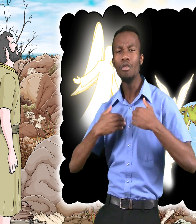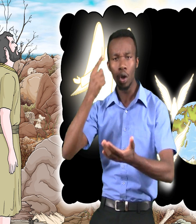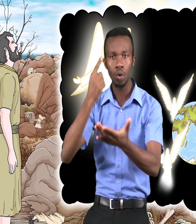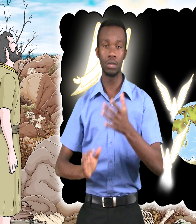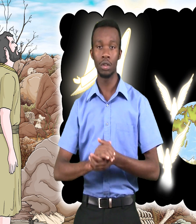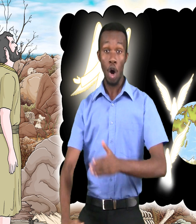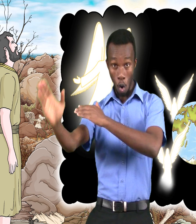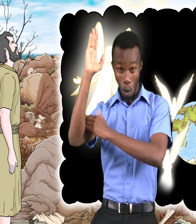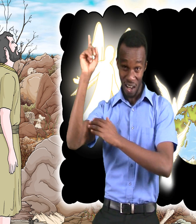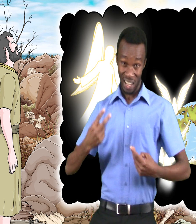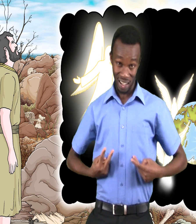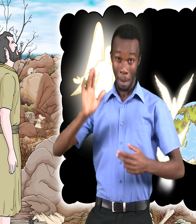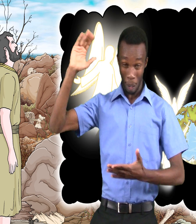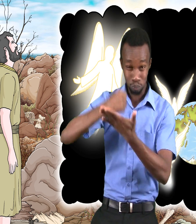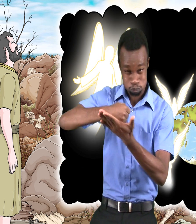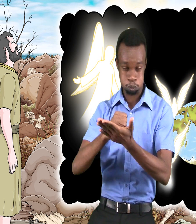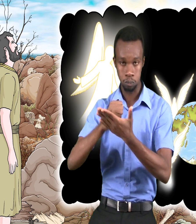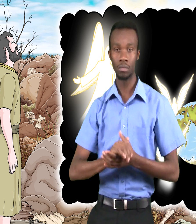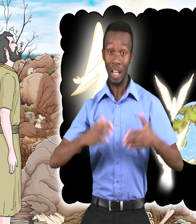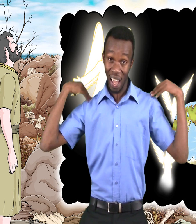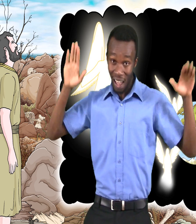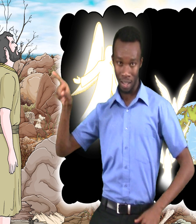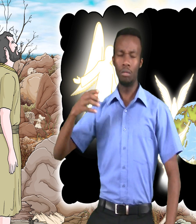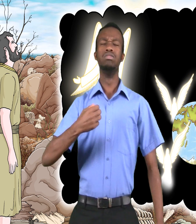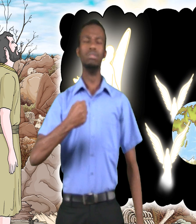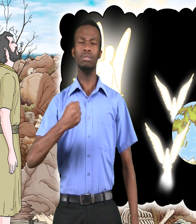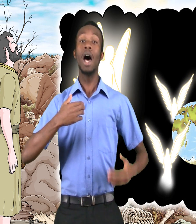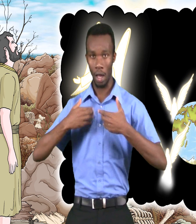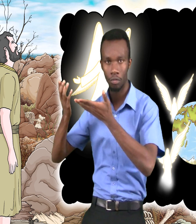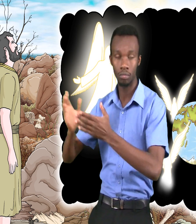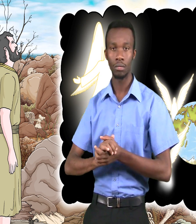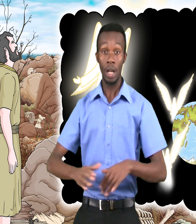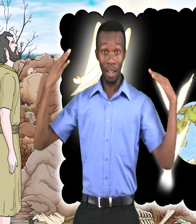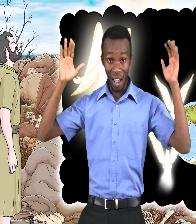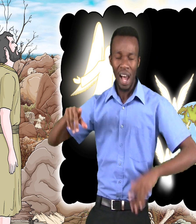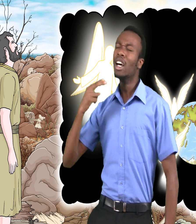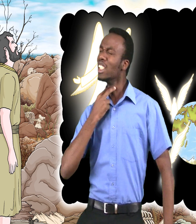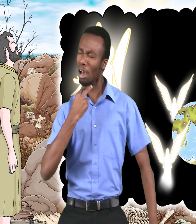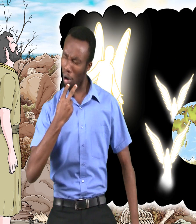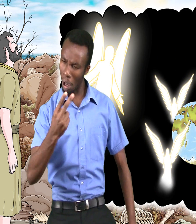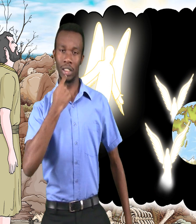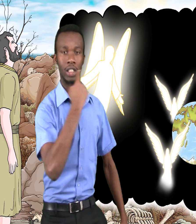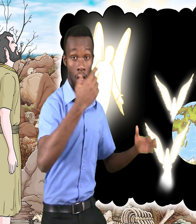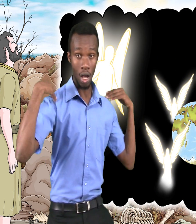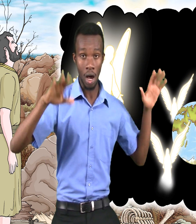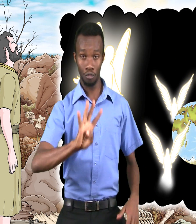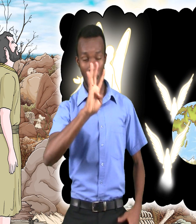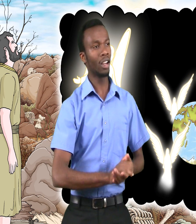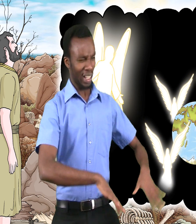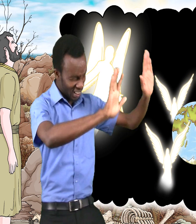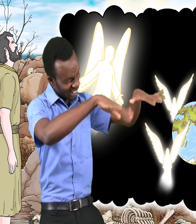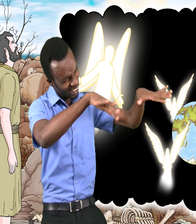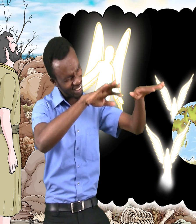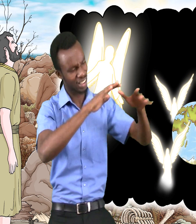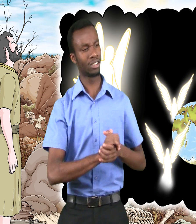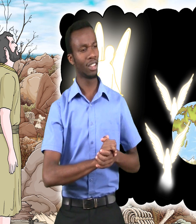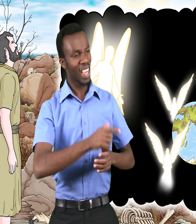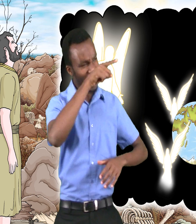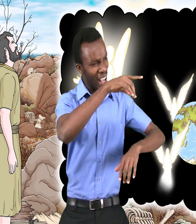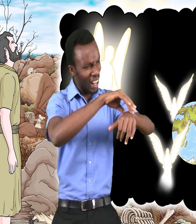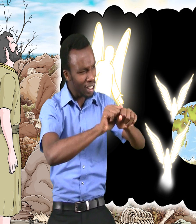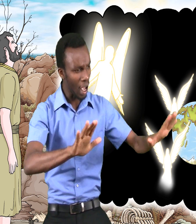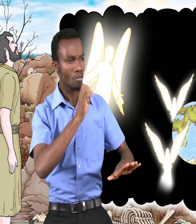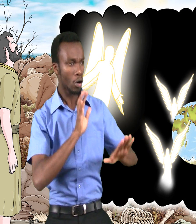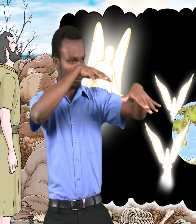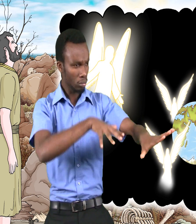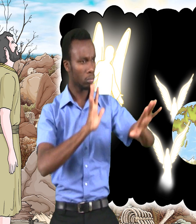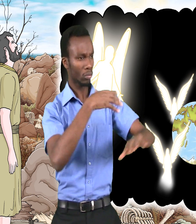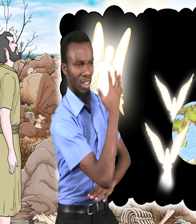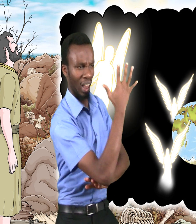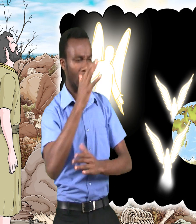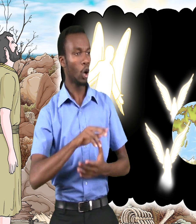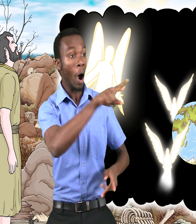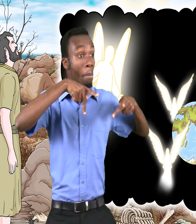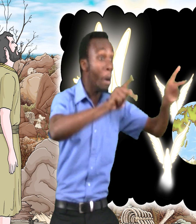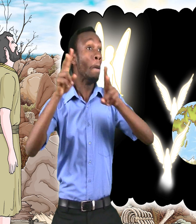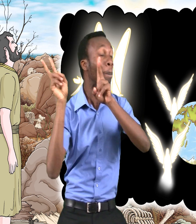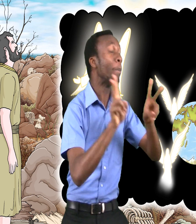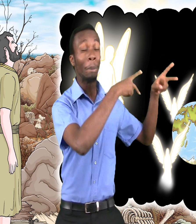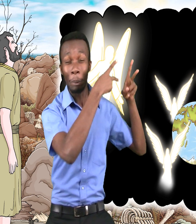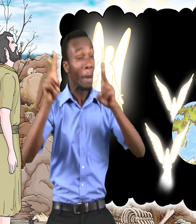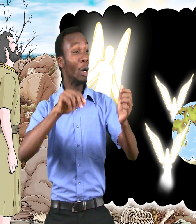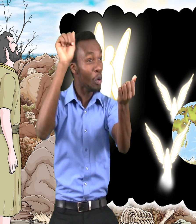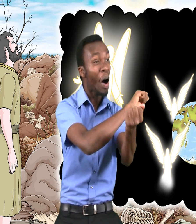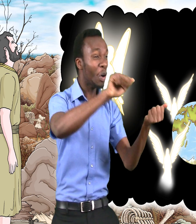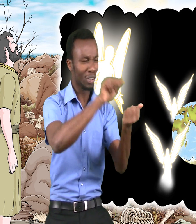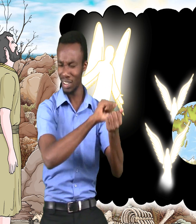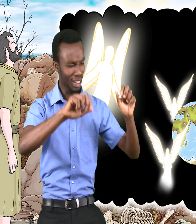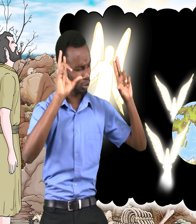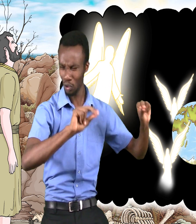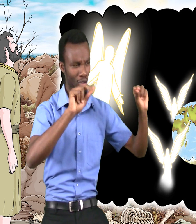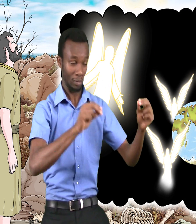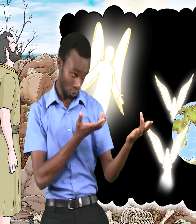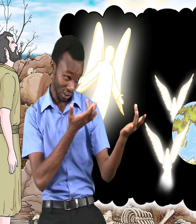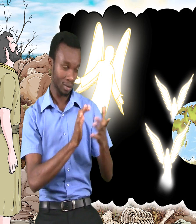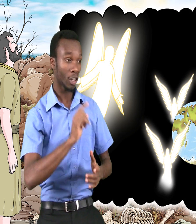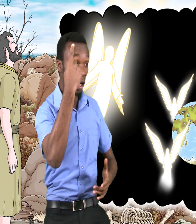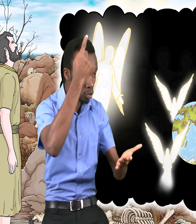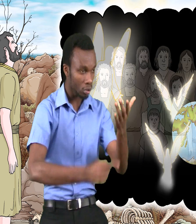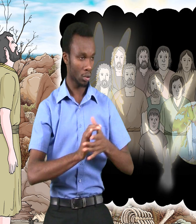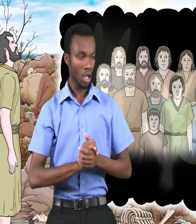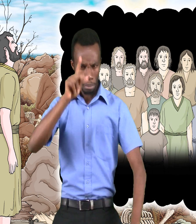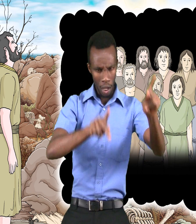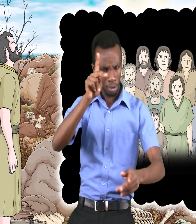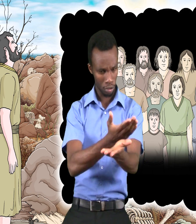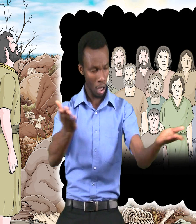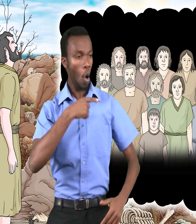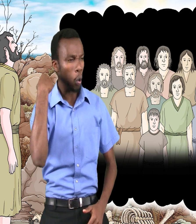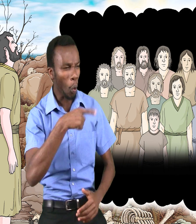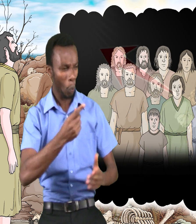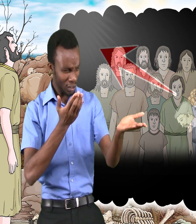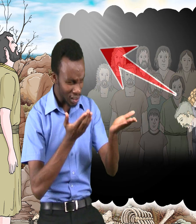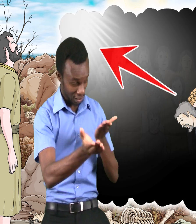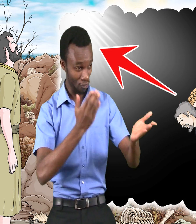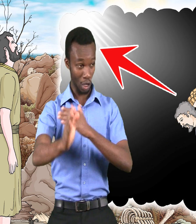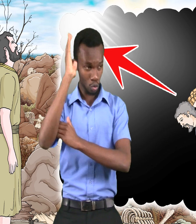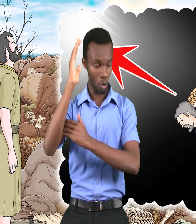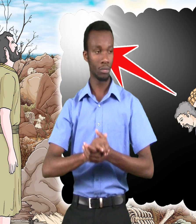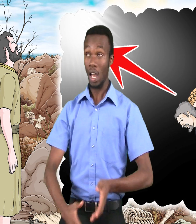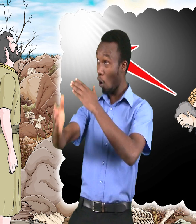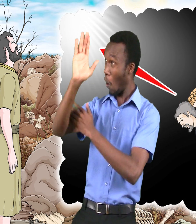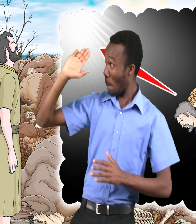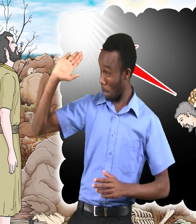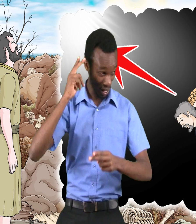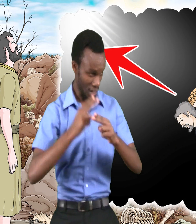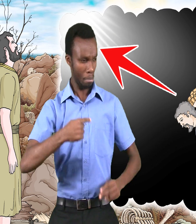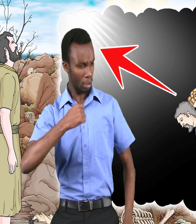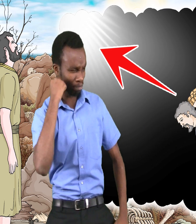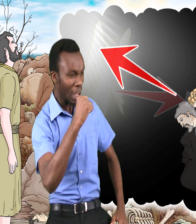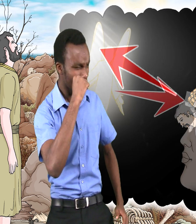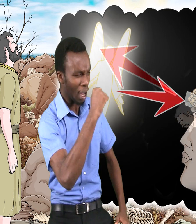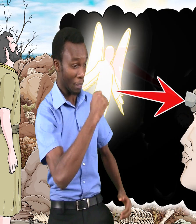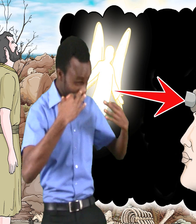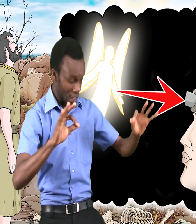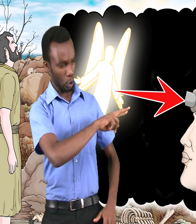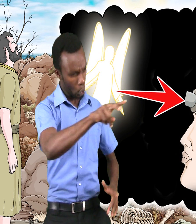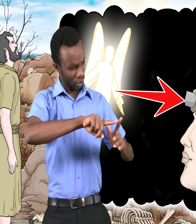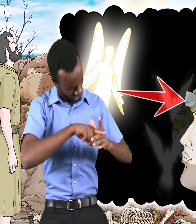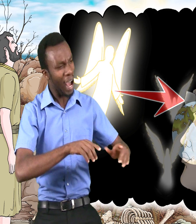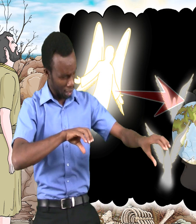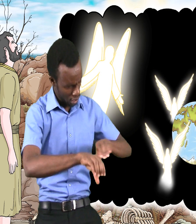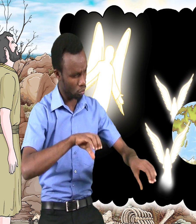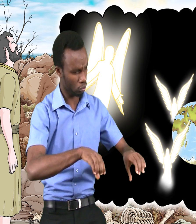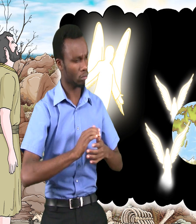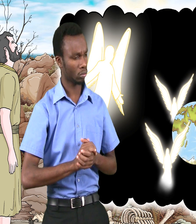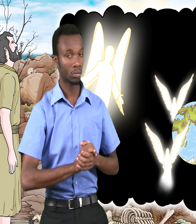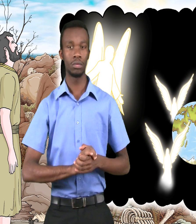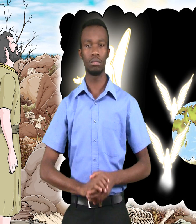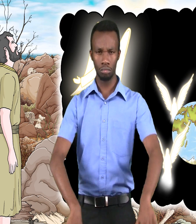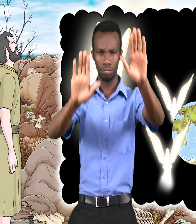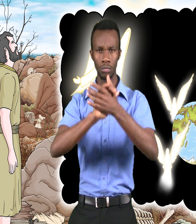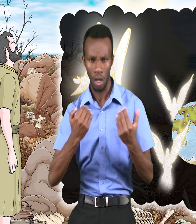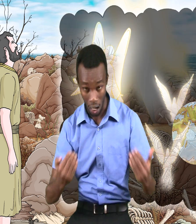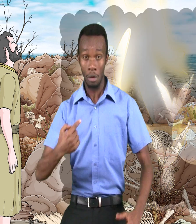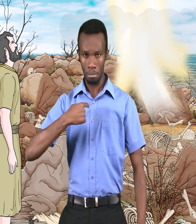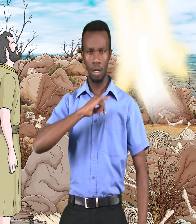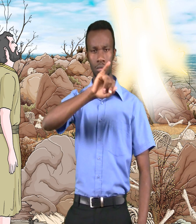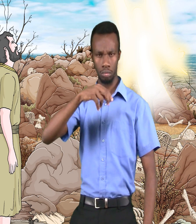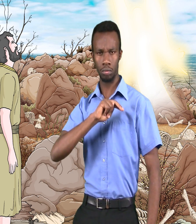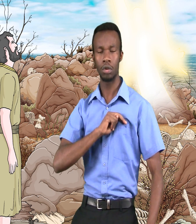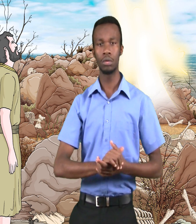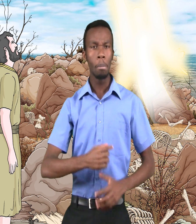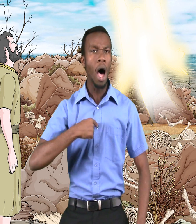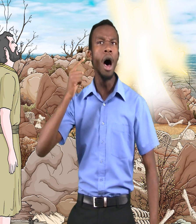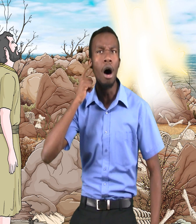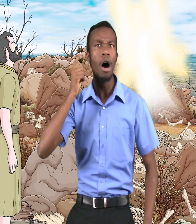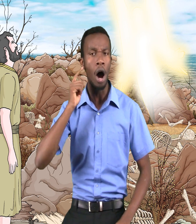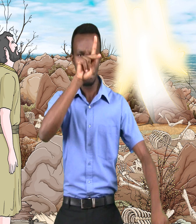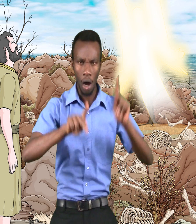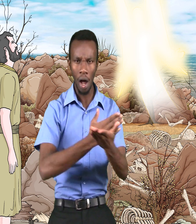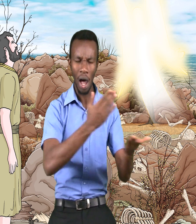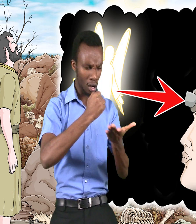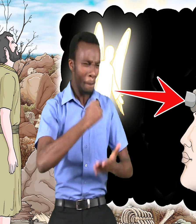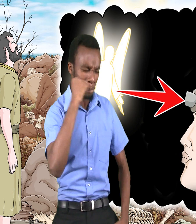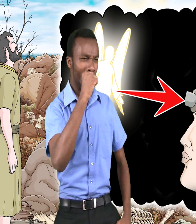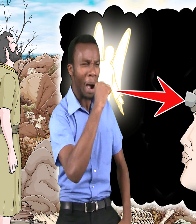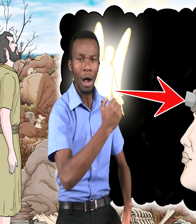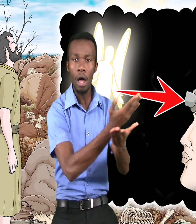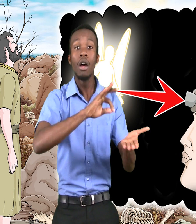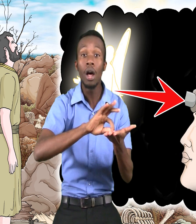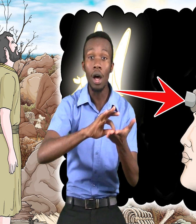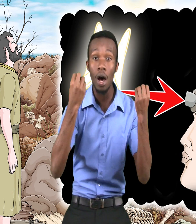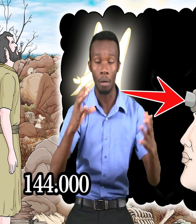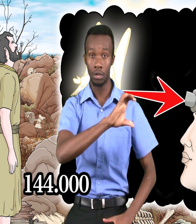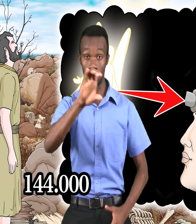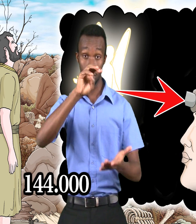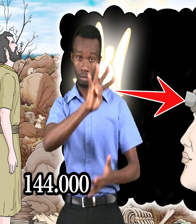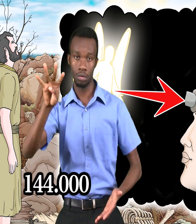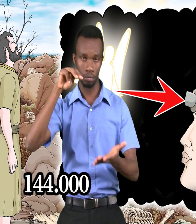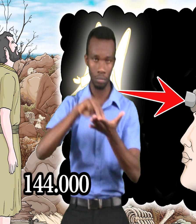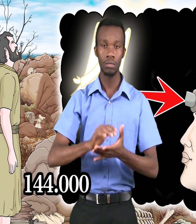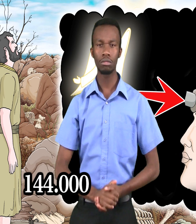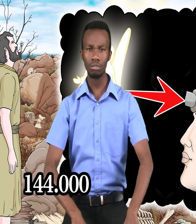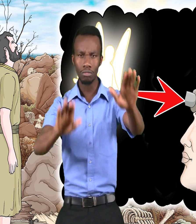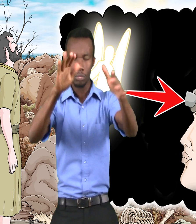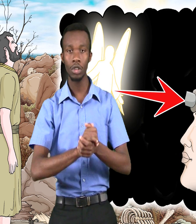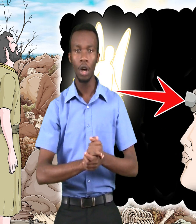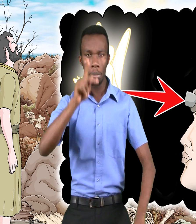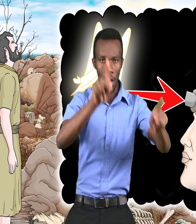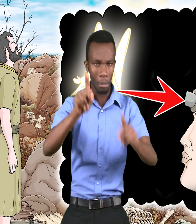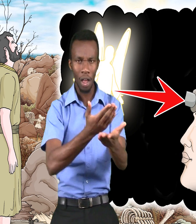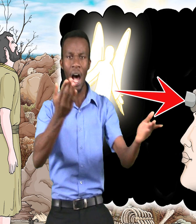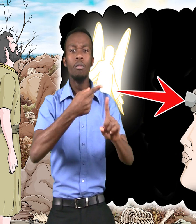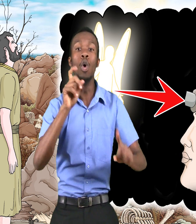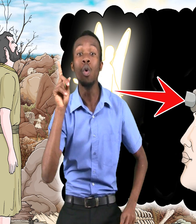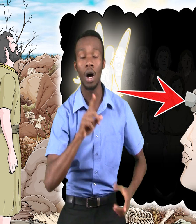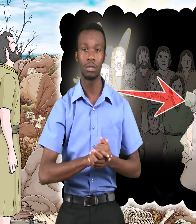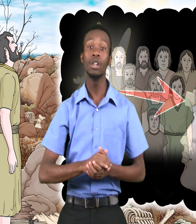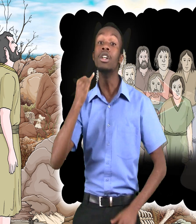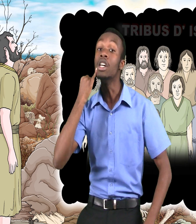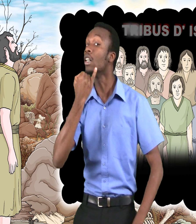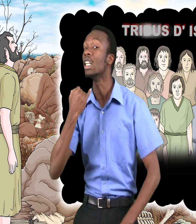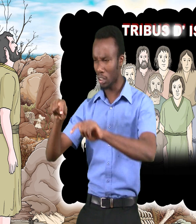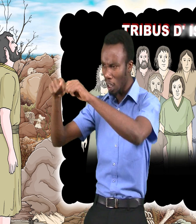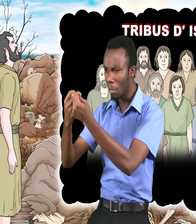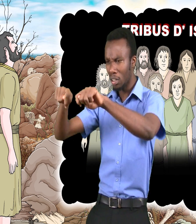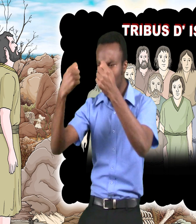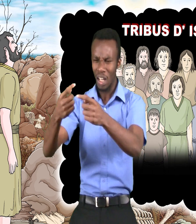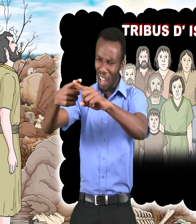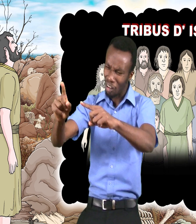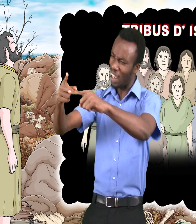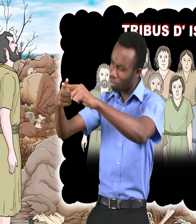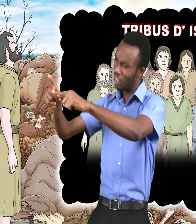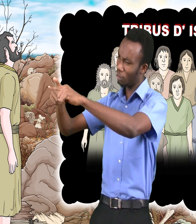And he called out in a loud voice to the four angels who had been given power to harm the land and the sea: “Do not harm the land or sea or trees until we have sealed the foreheads of the servants of our God.”